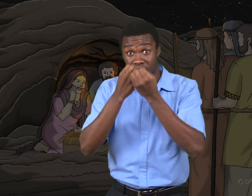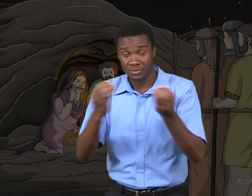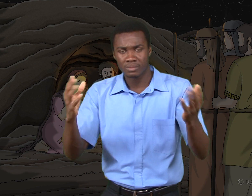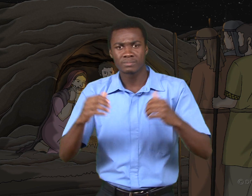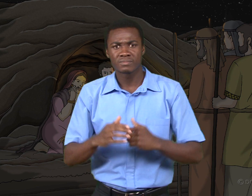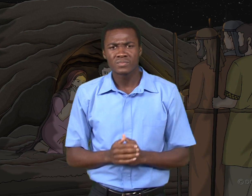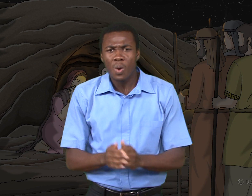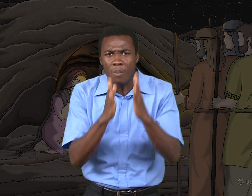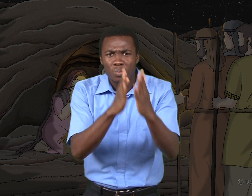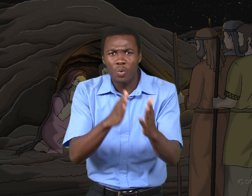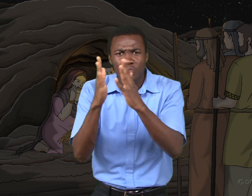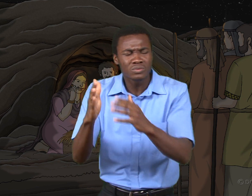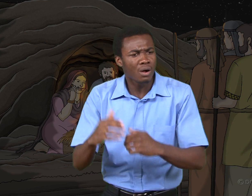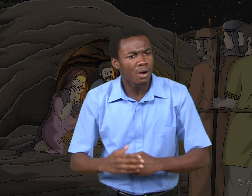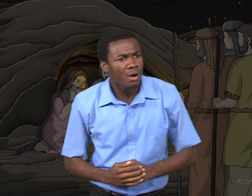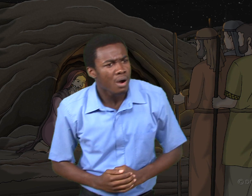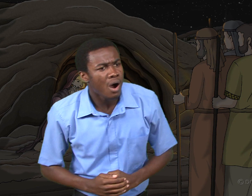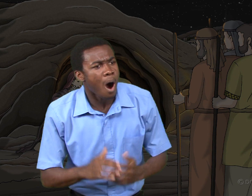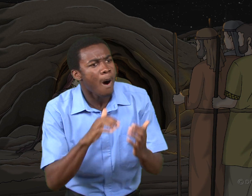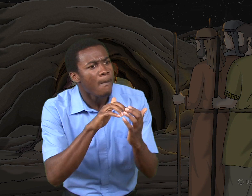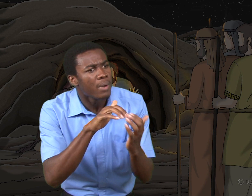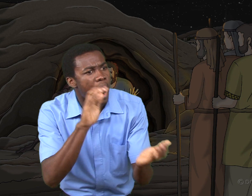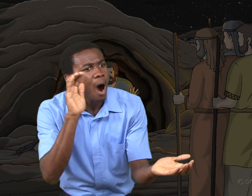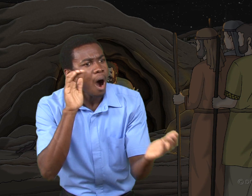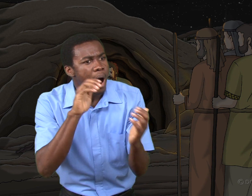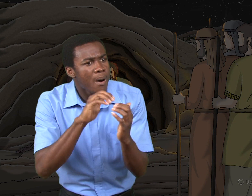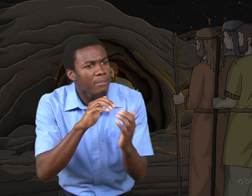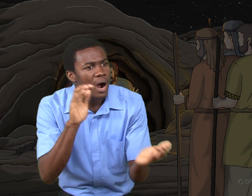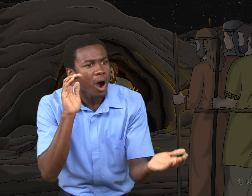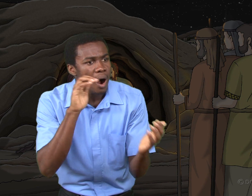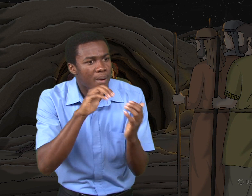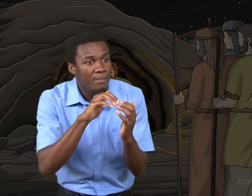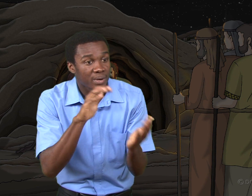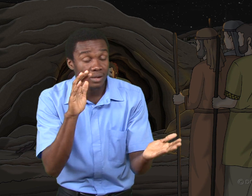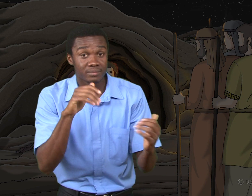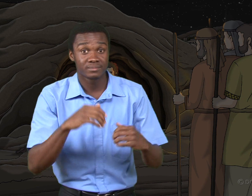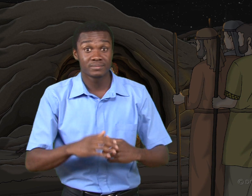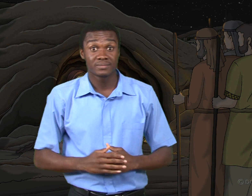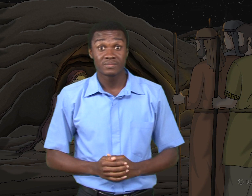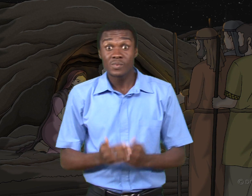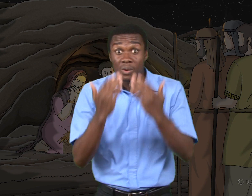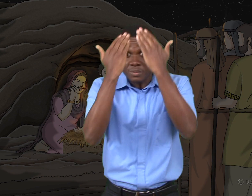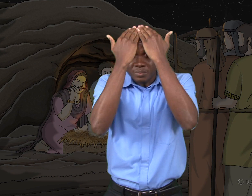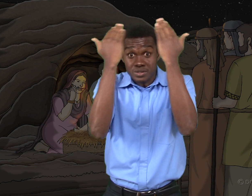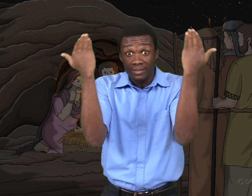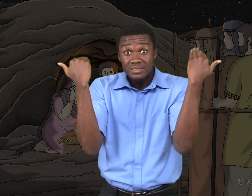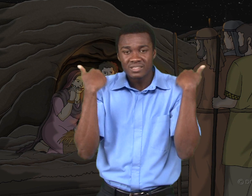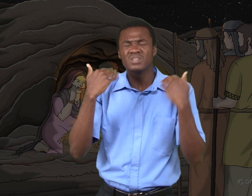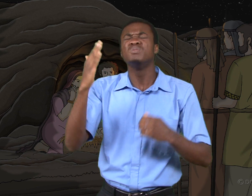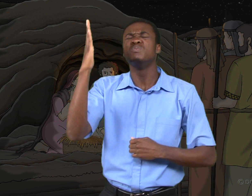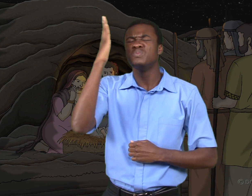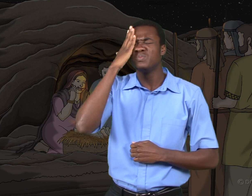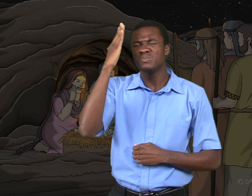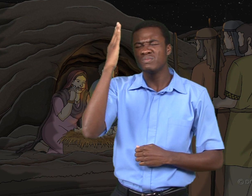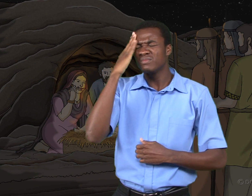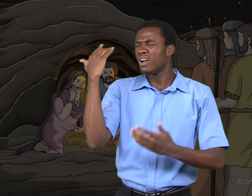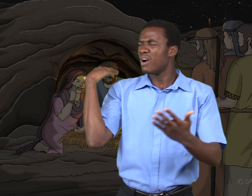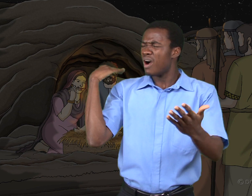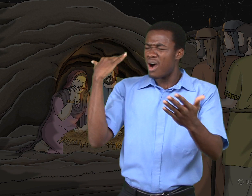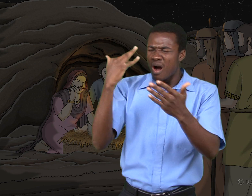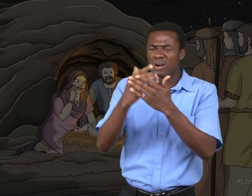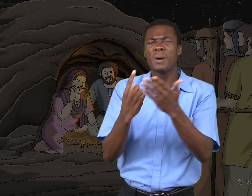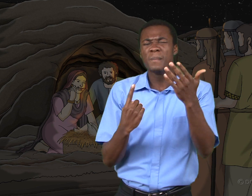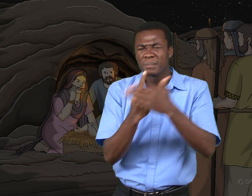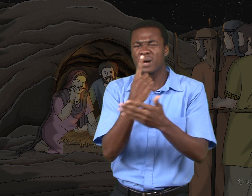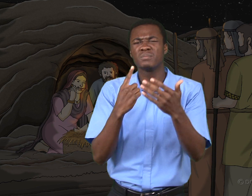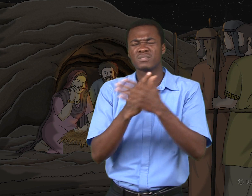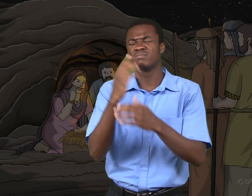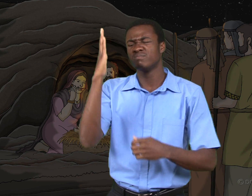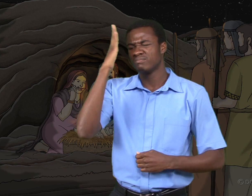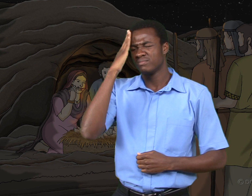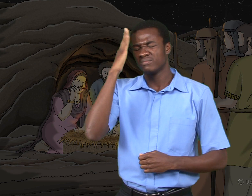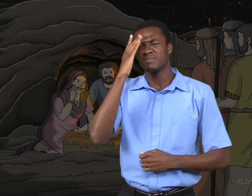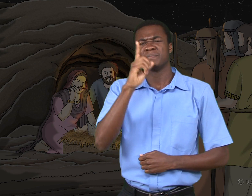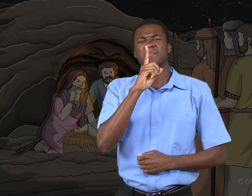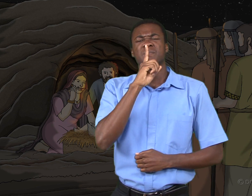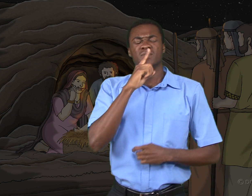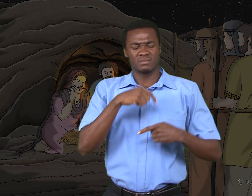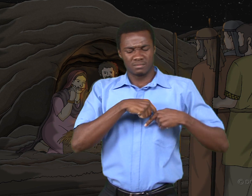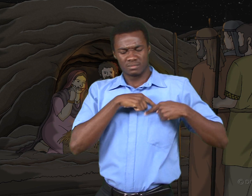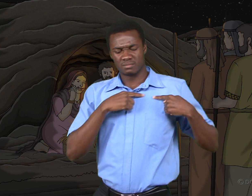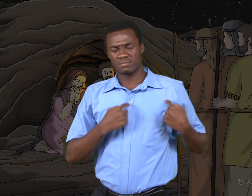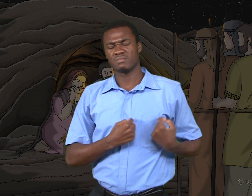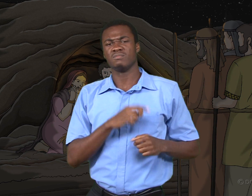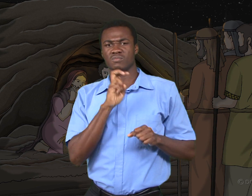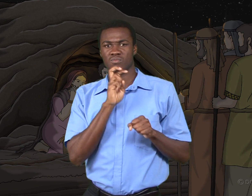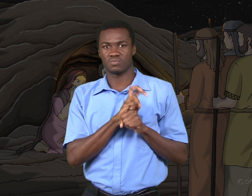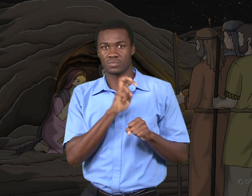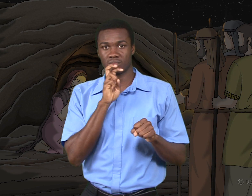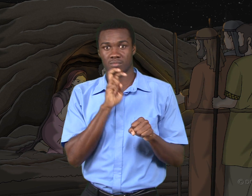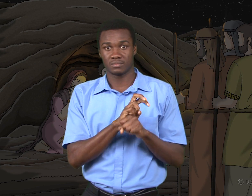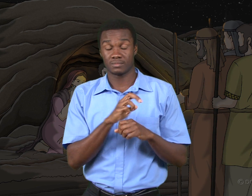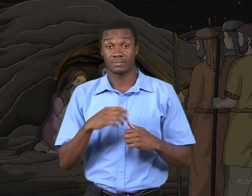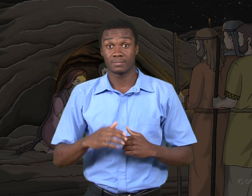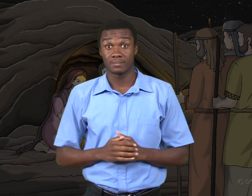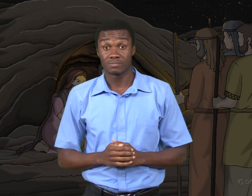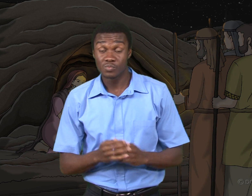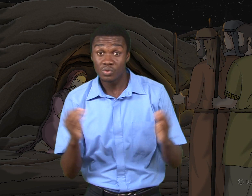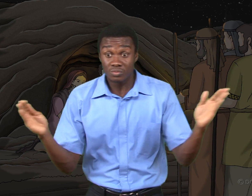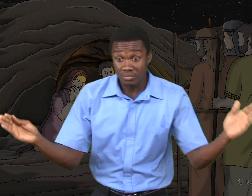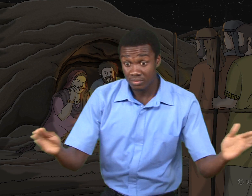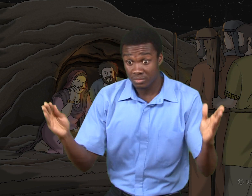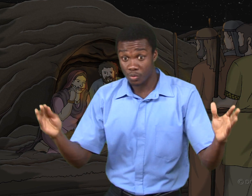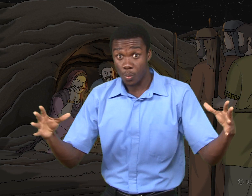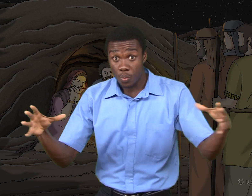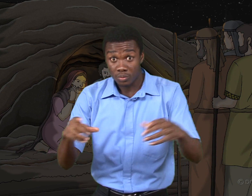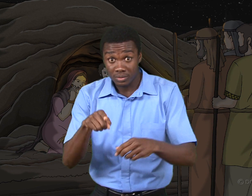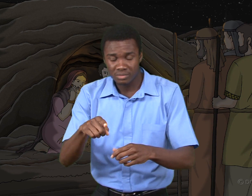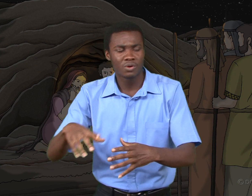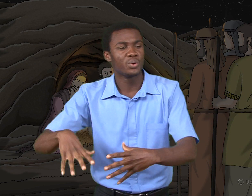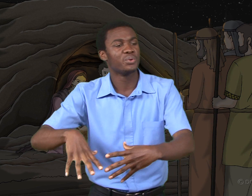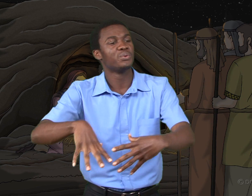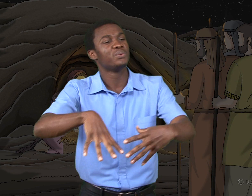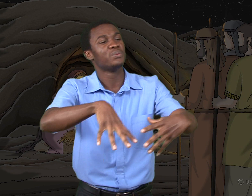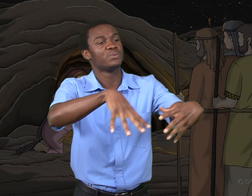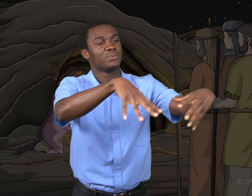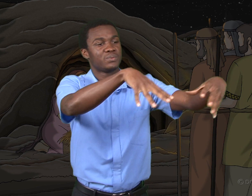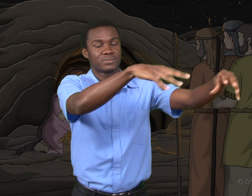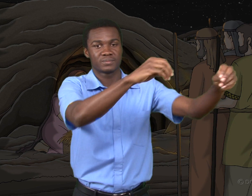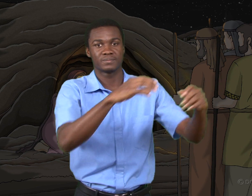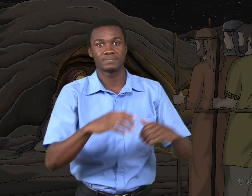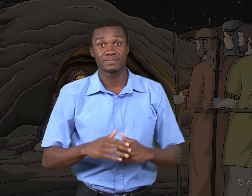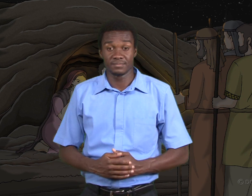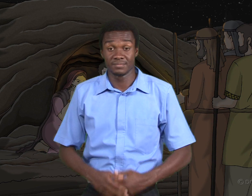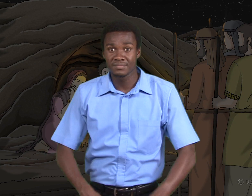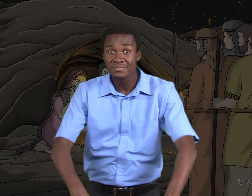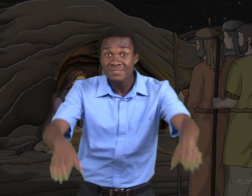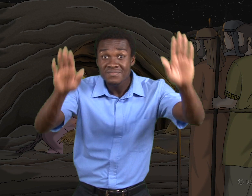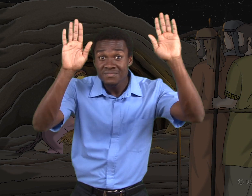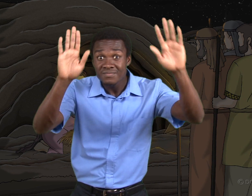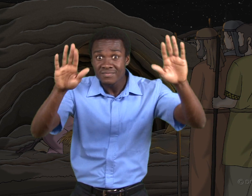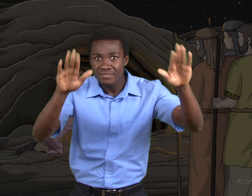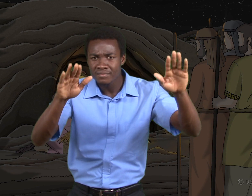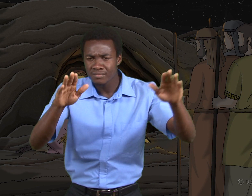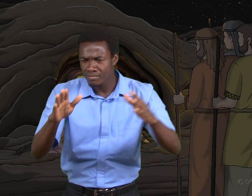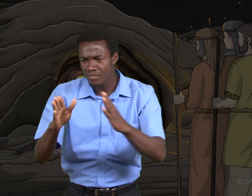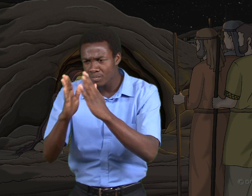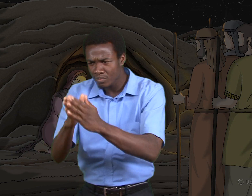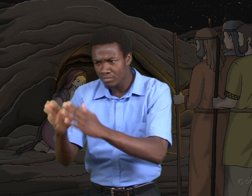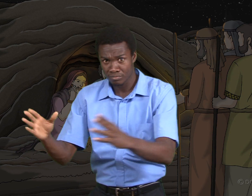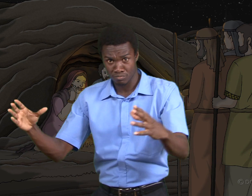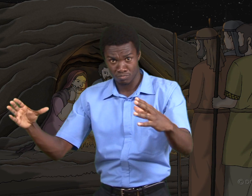And all who heard it were amazed at what the shepherds said to them.